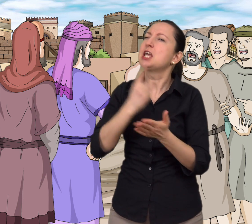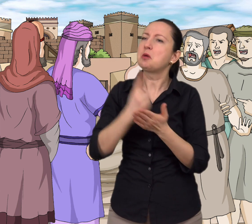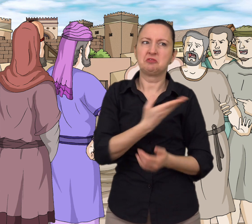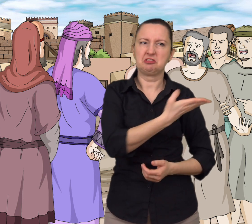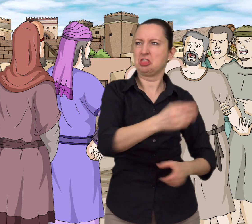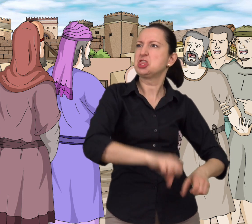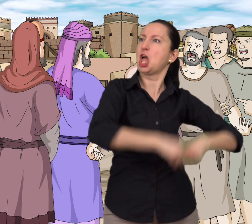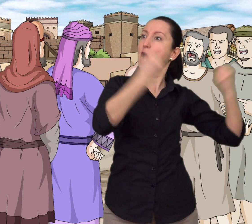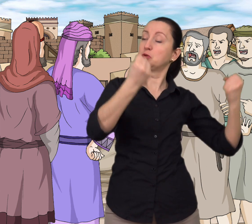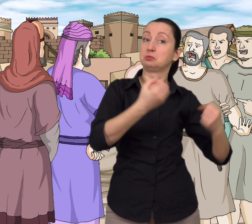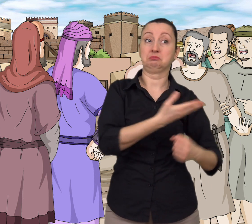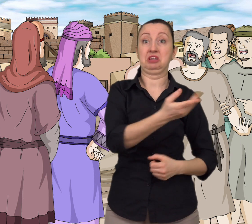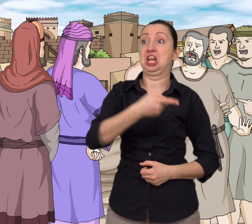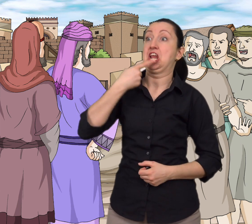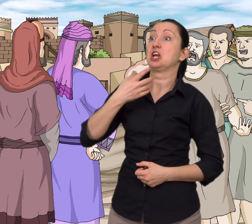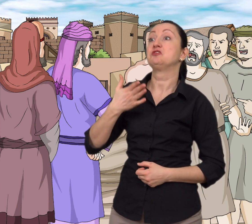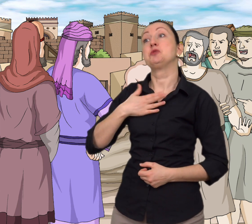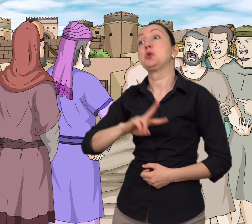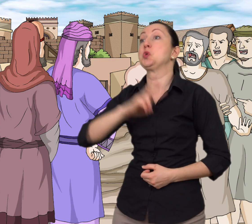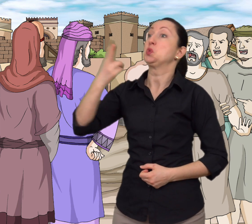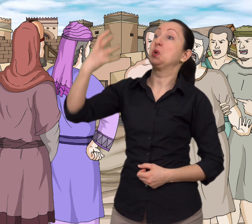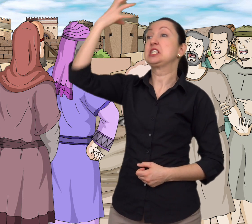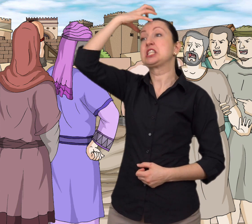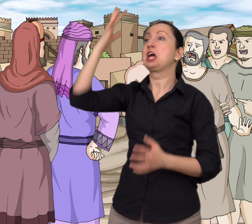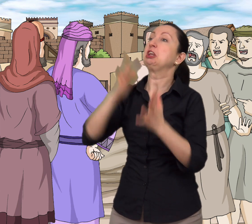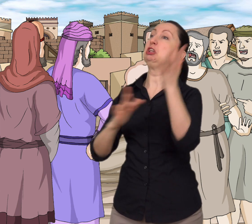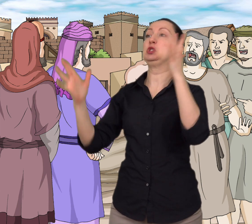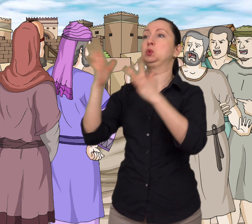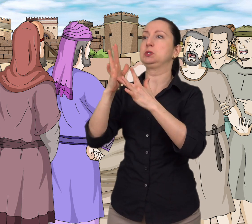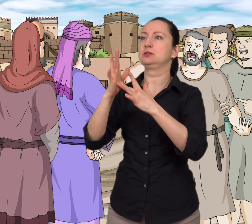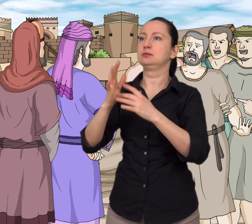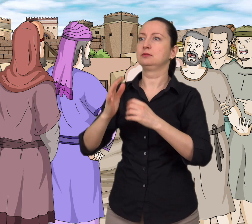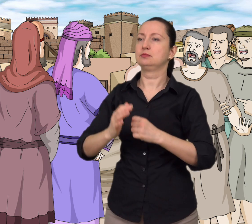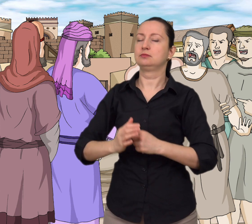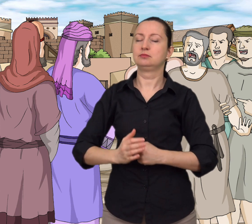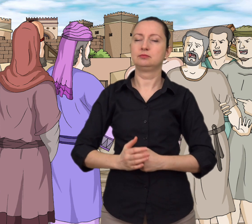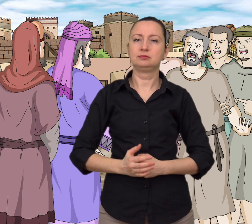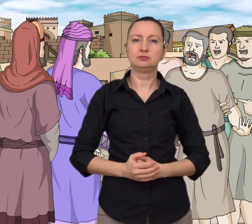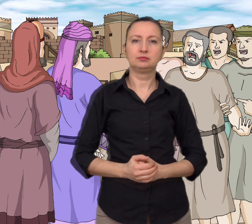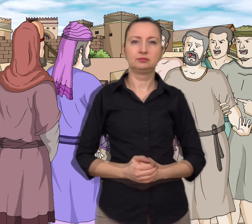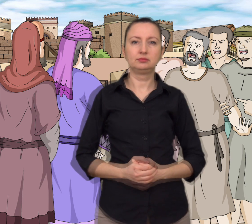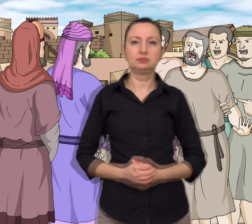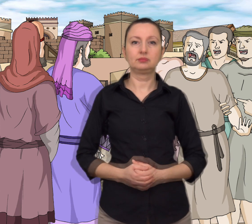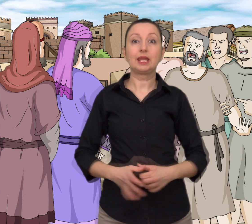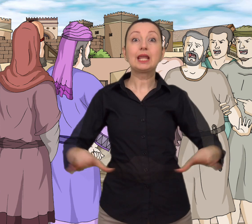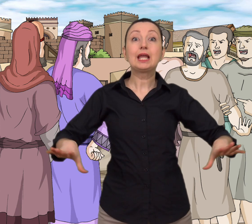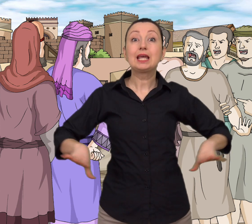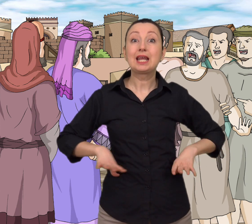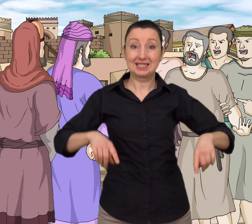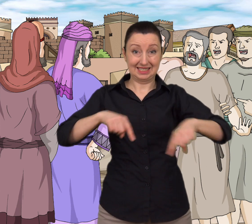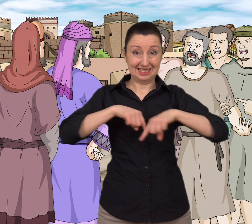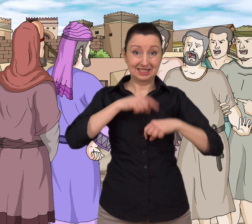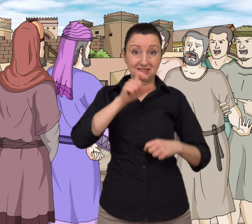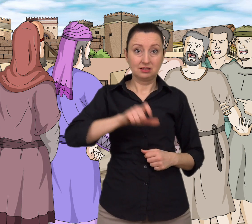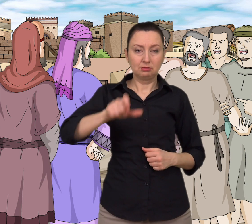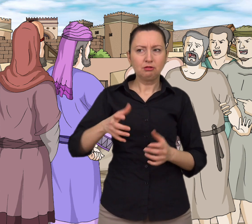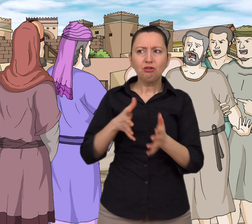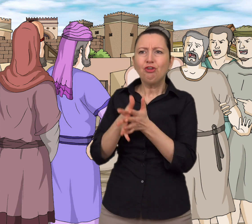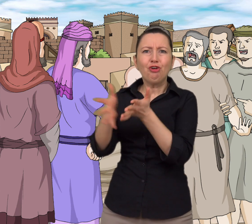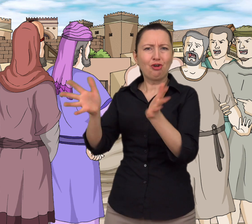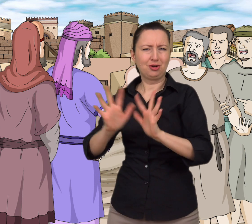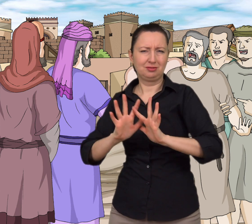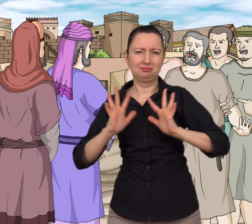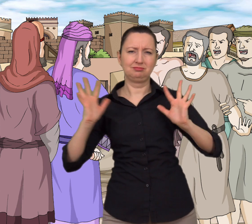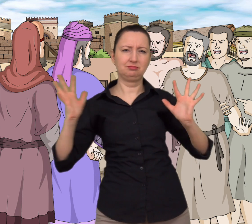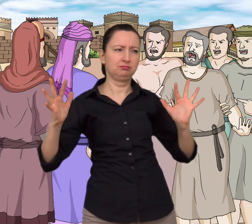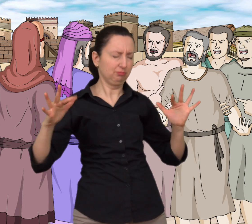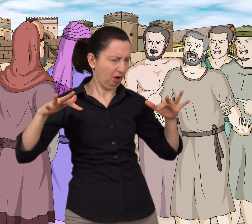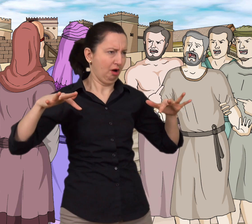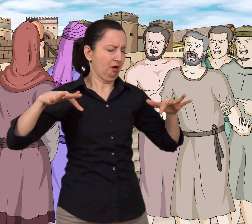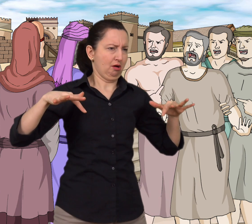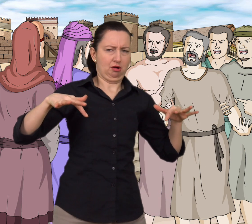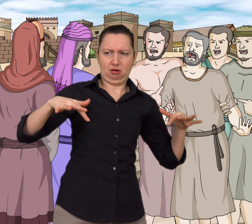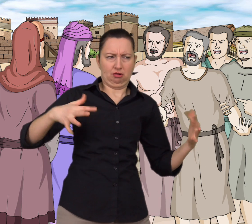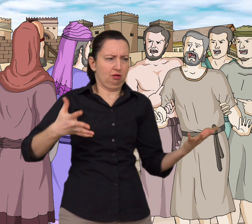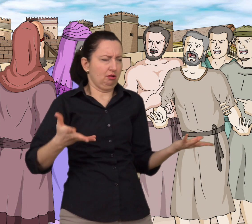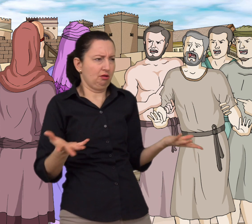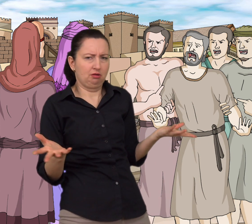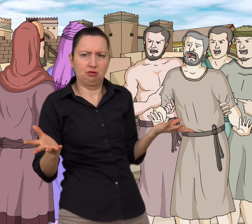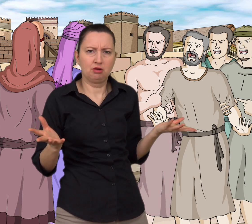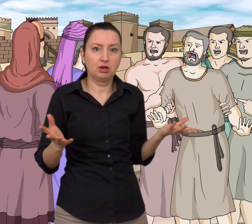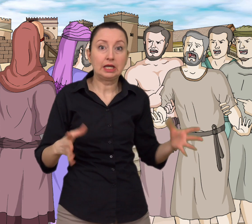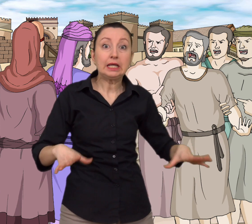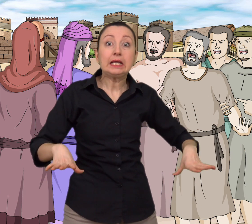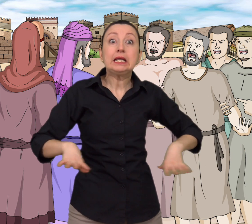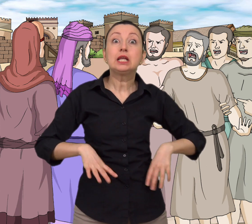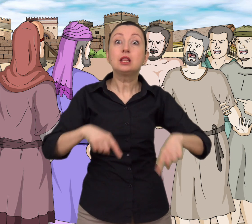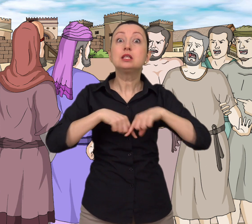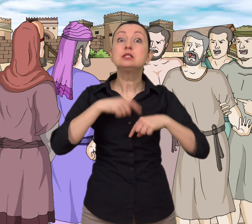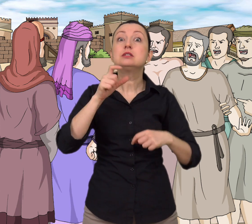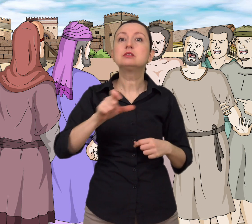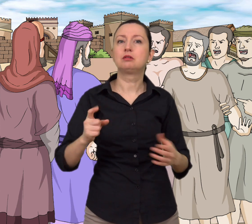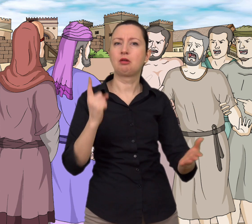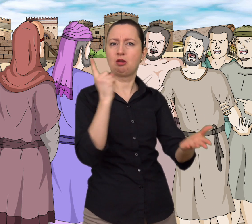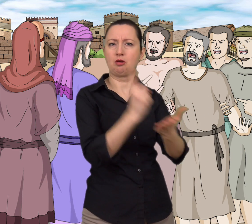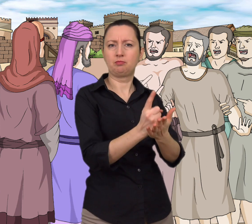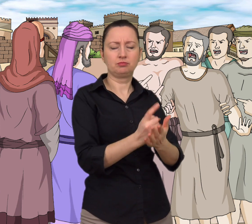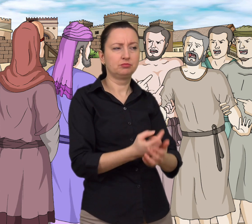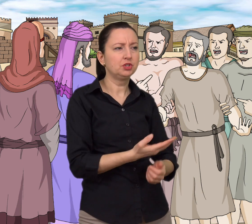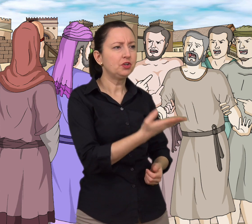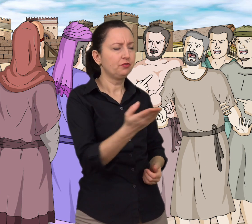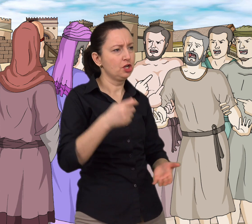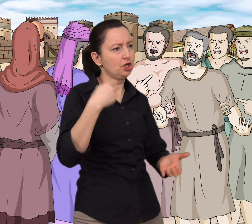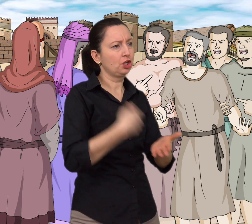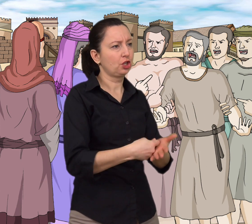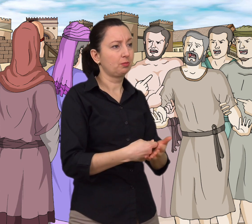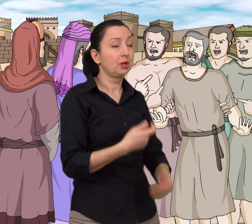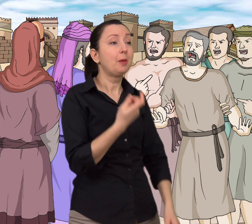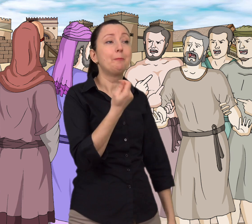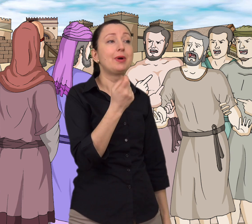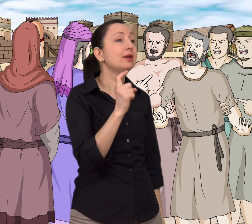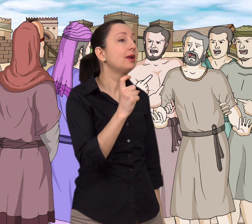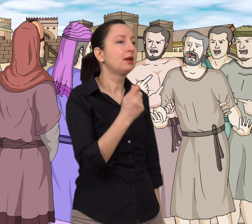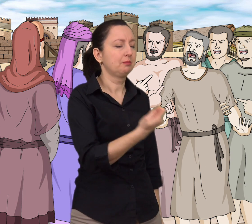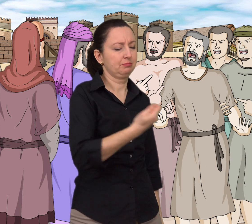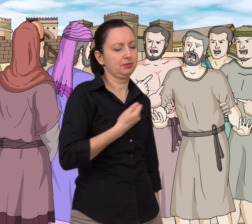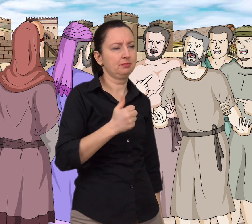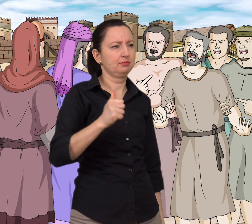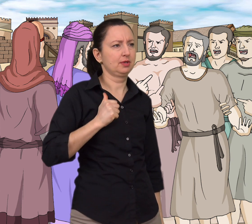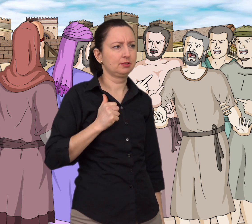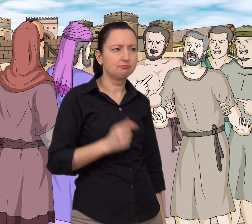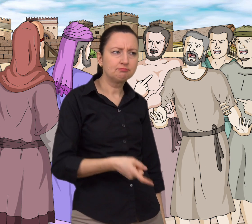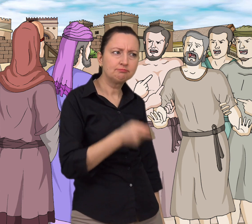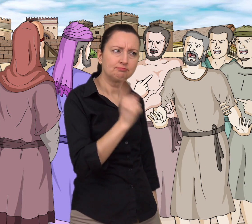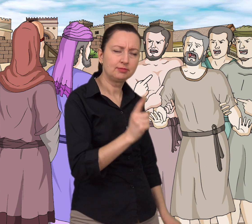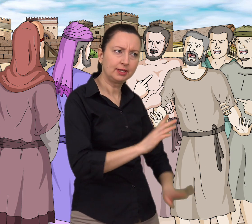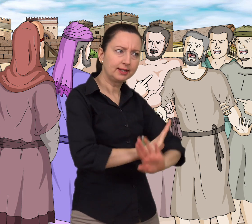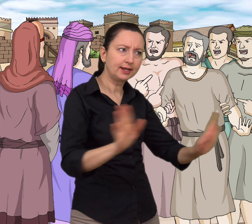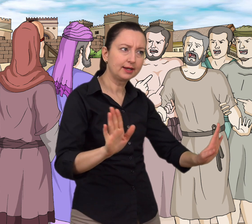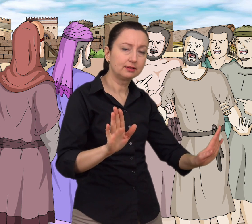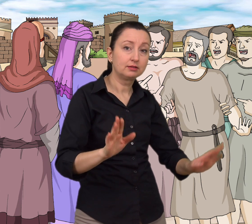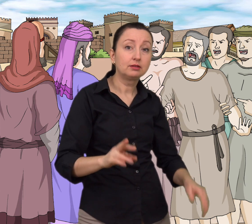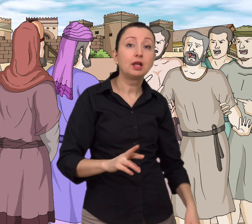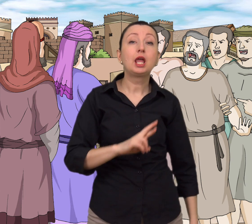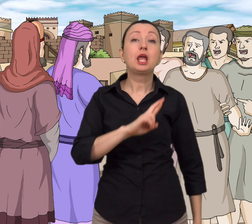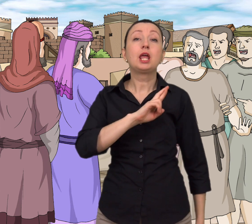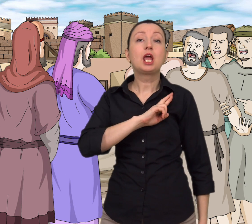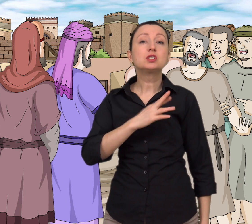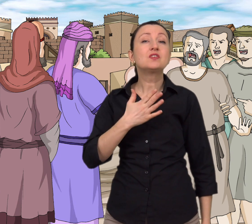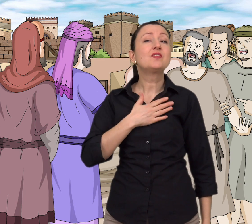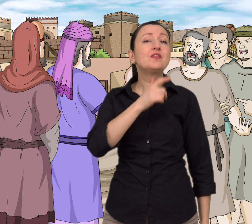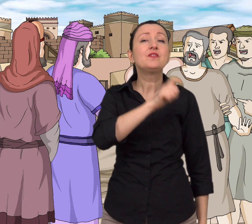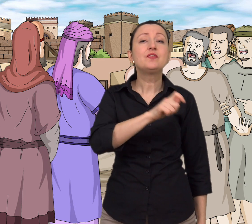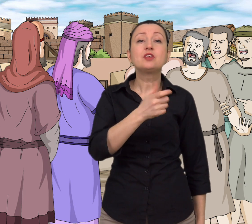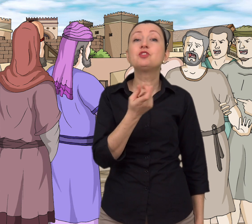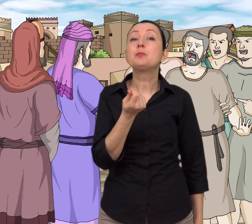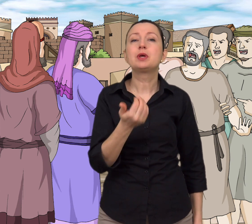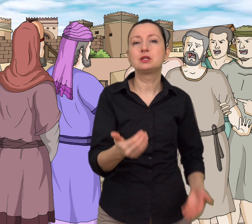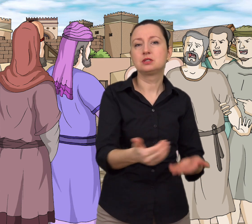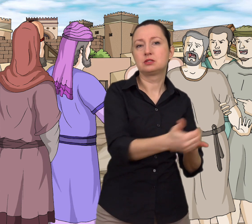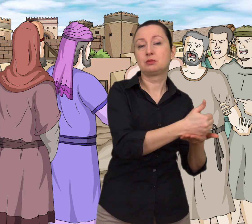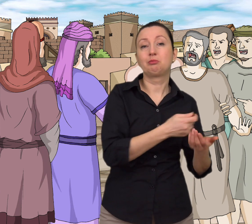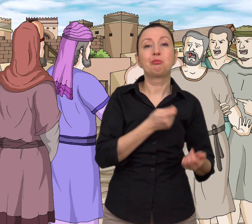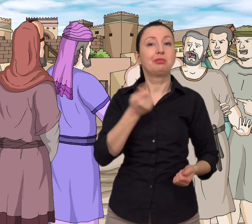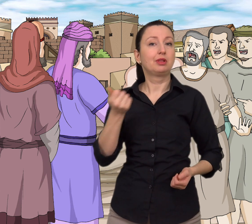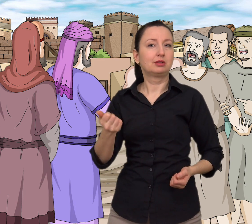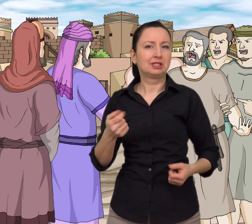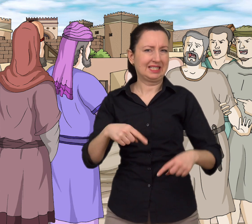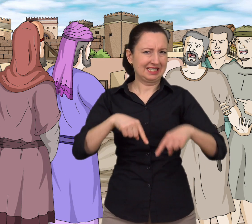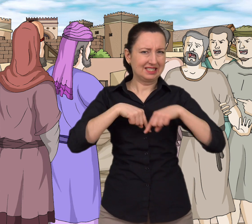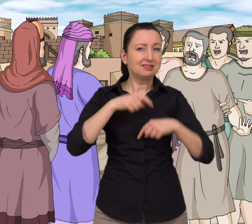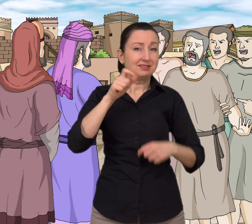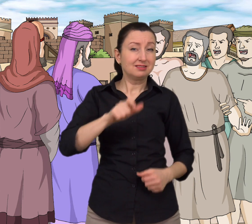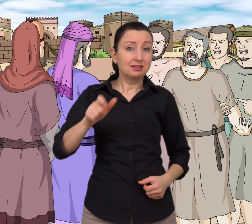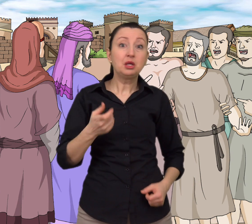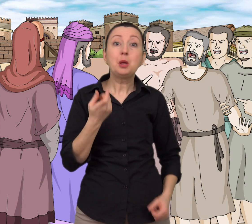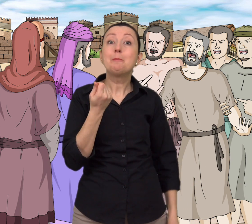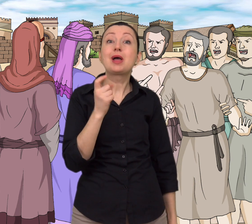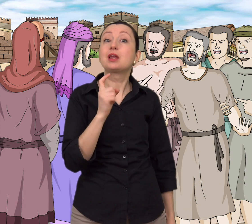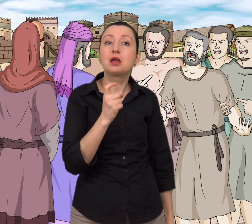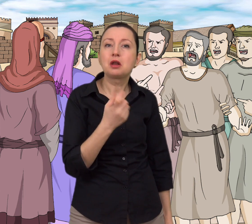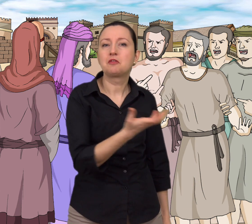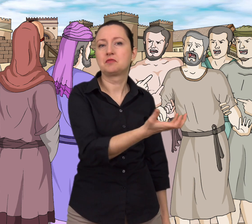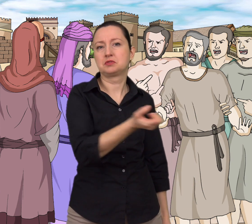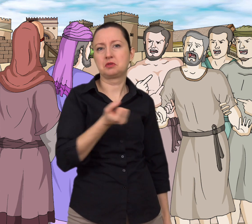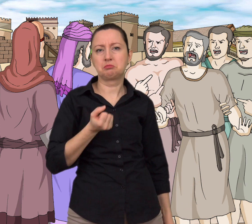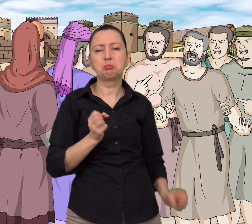They are all defying Caesar’s decrees, saying that there is another king, named Jesus!” On hearing this, the crowd and city officials were greatly disturbed.